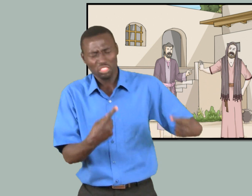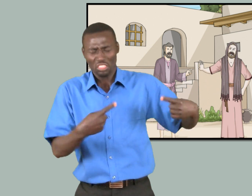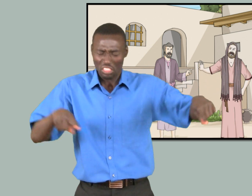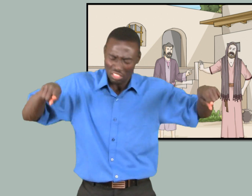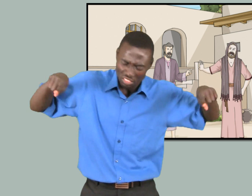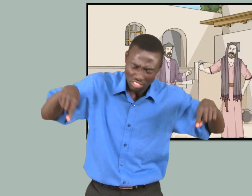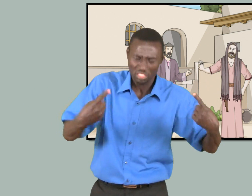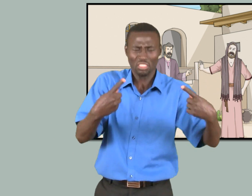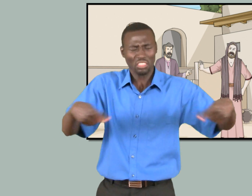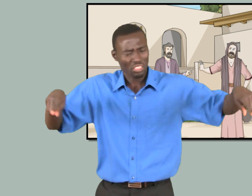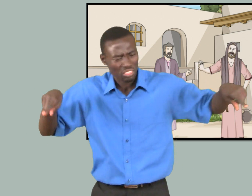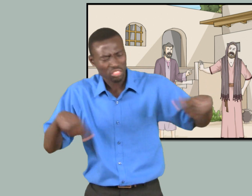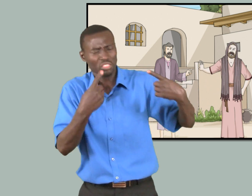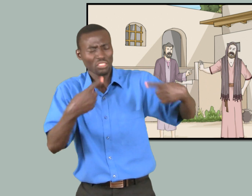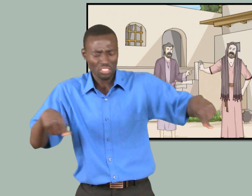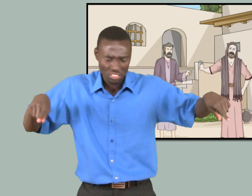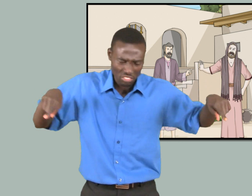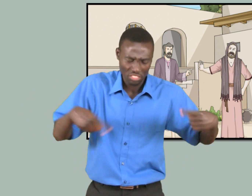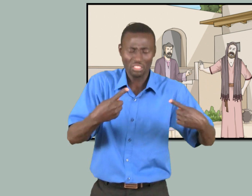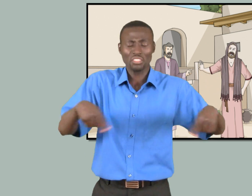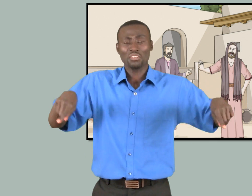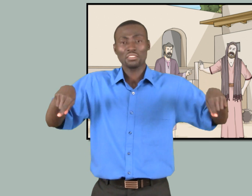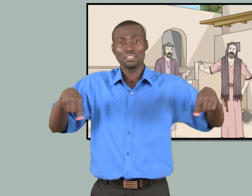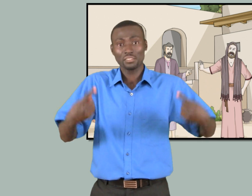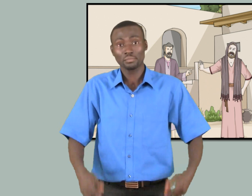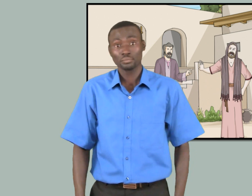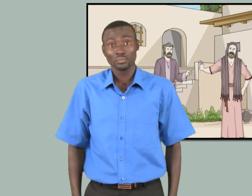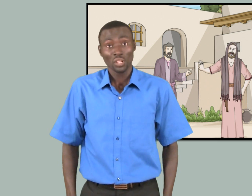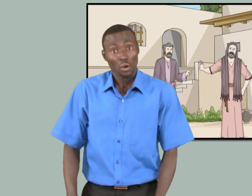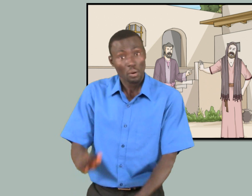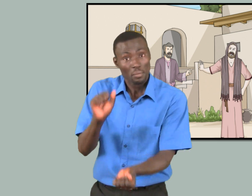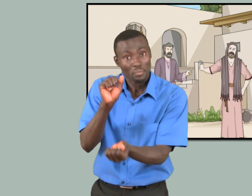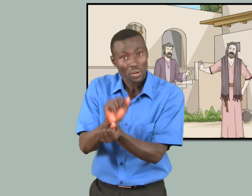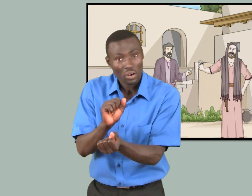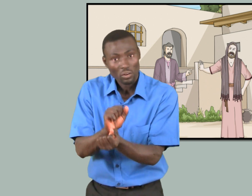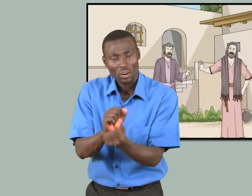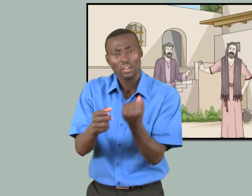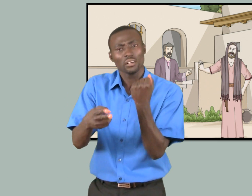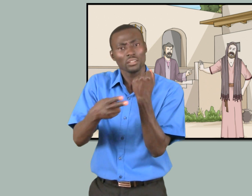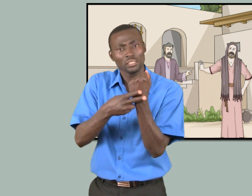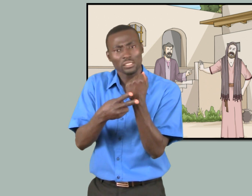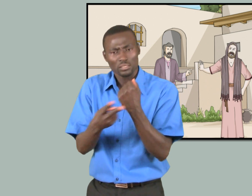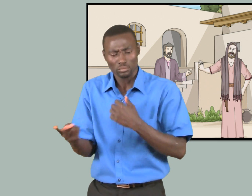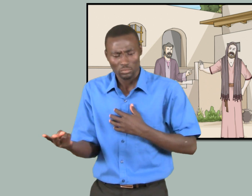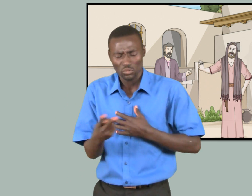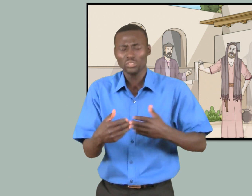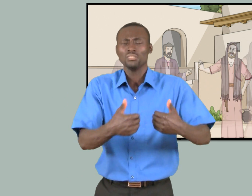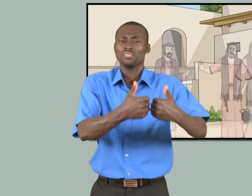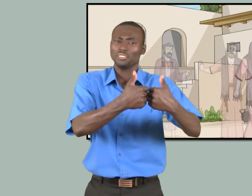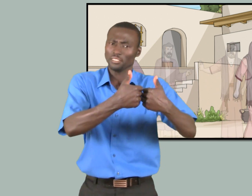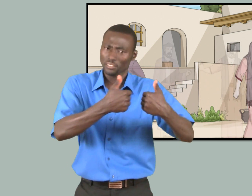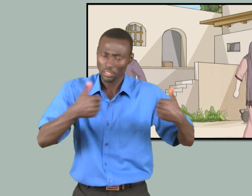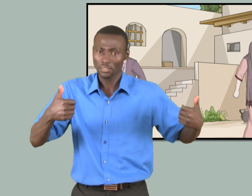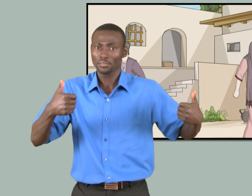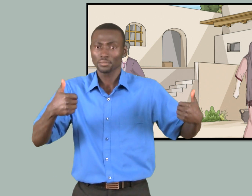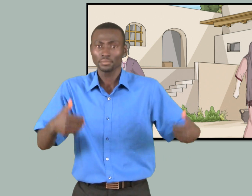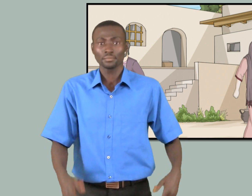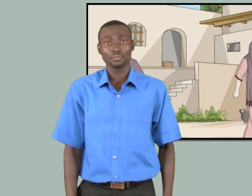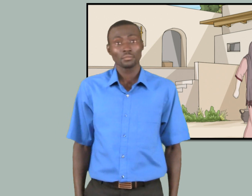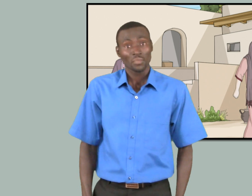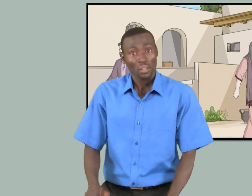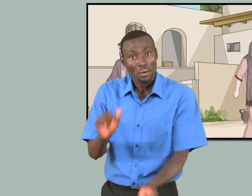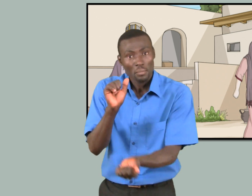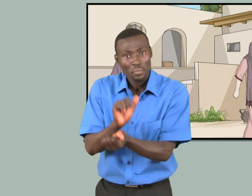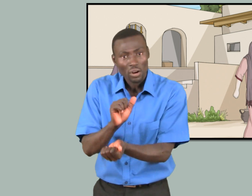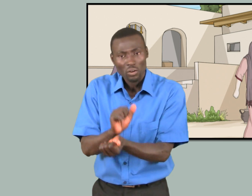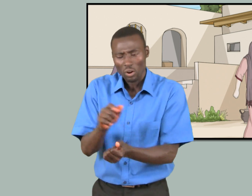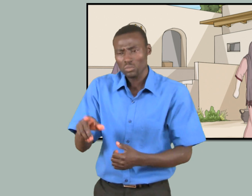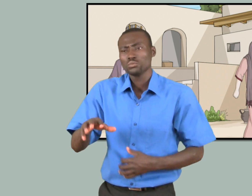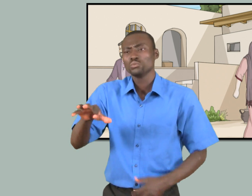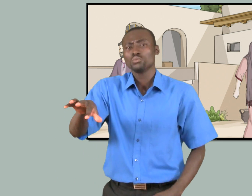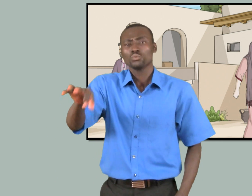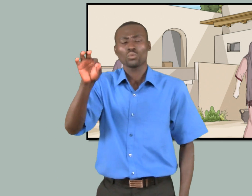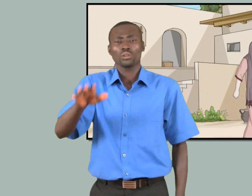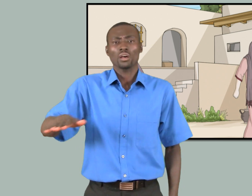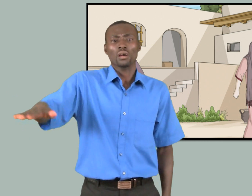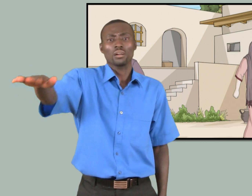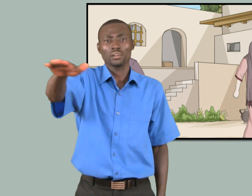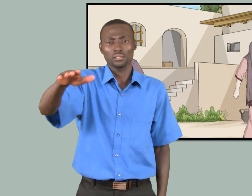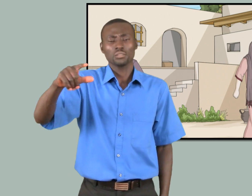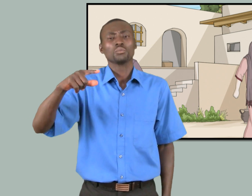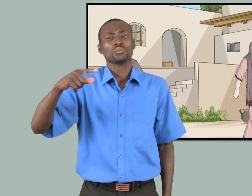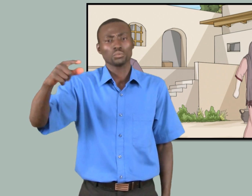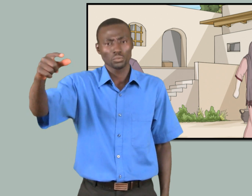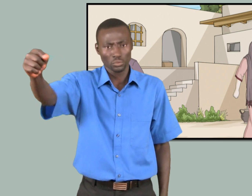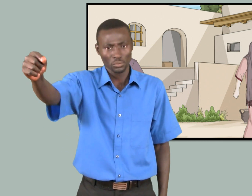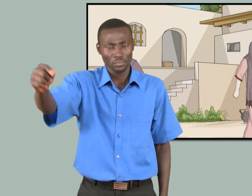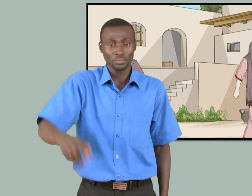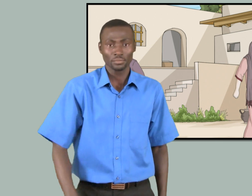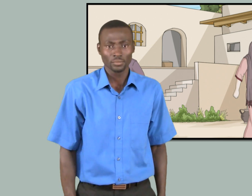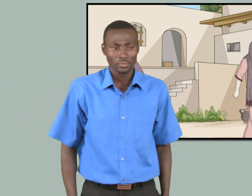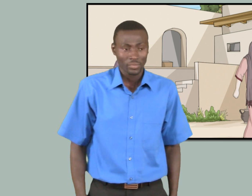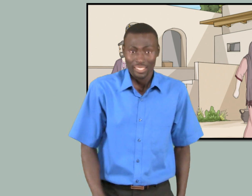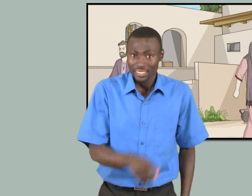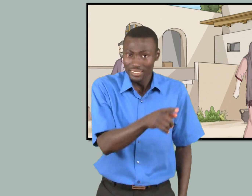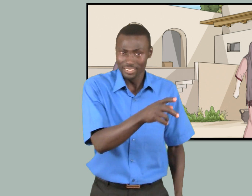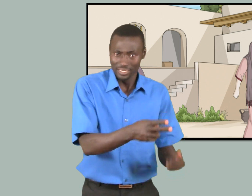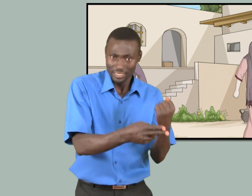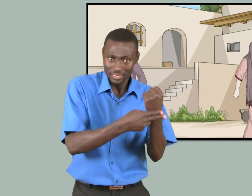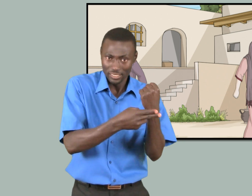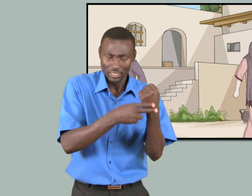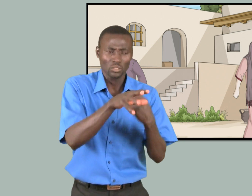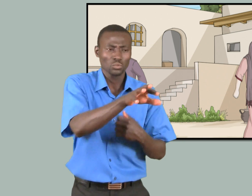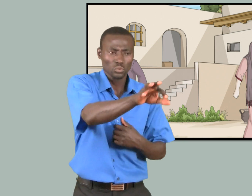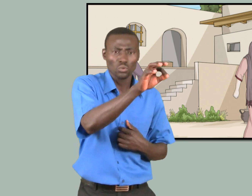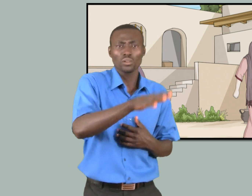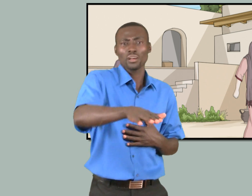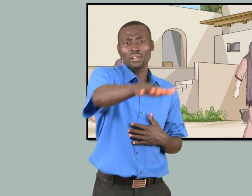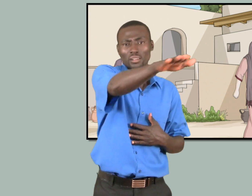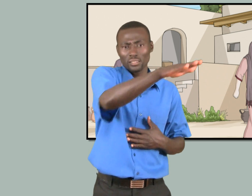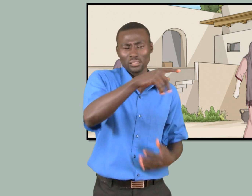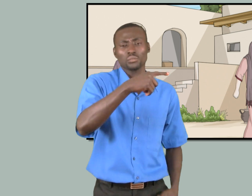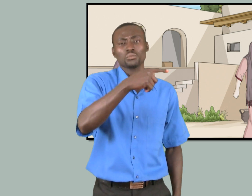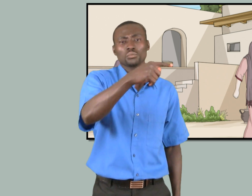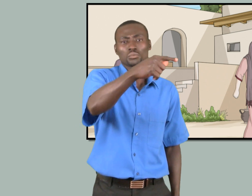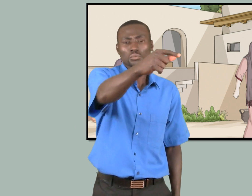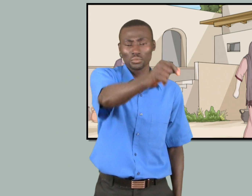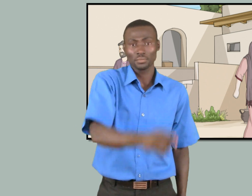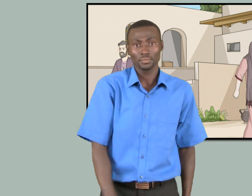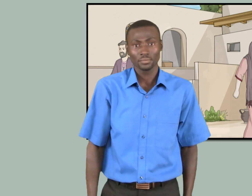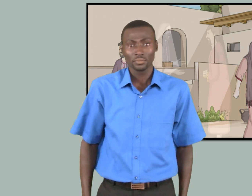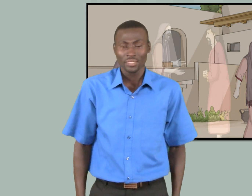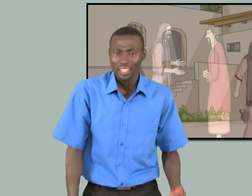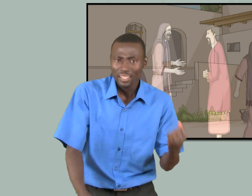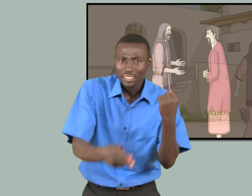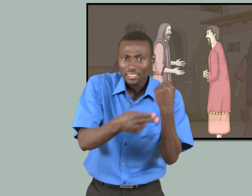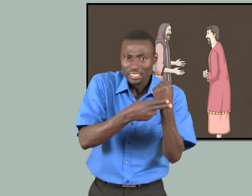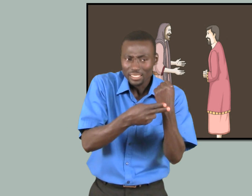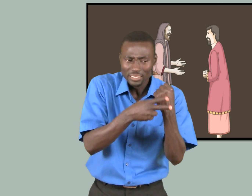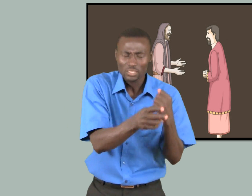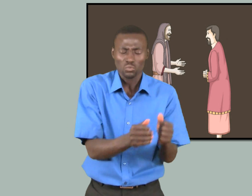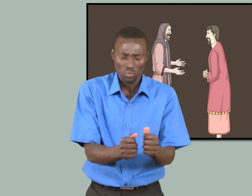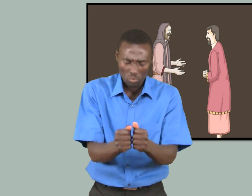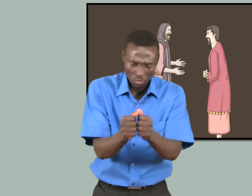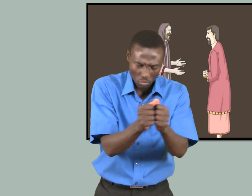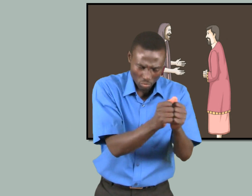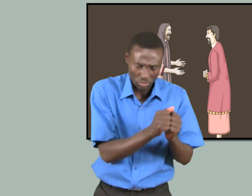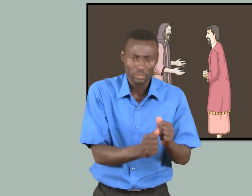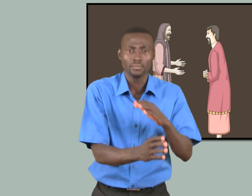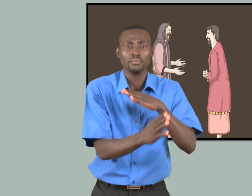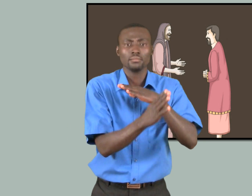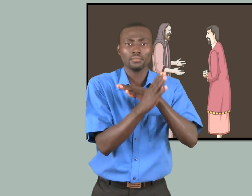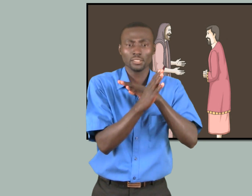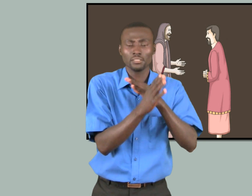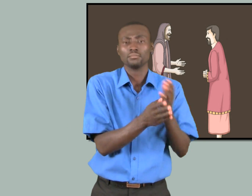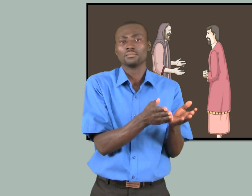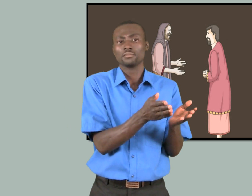Their disagreement was so sharp that they parted company.